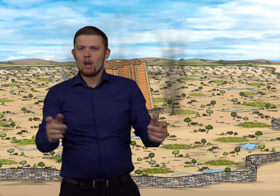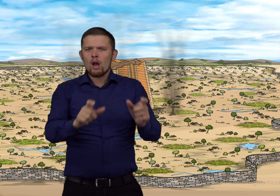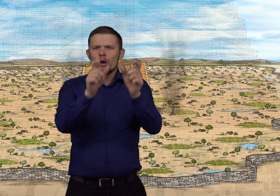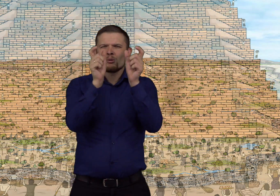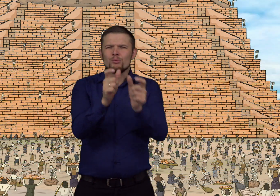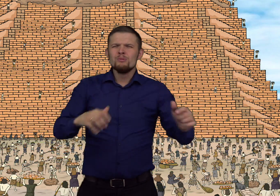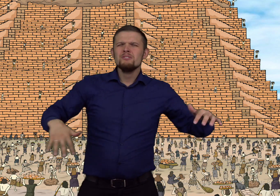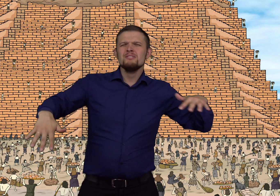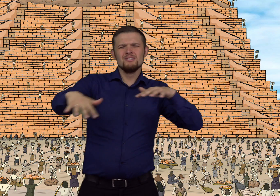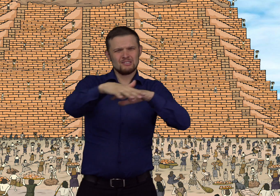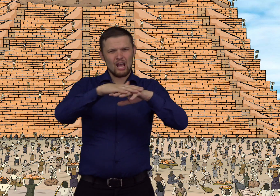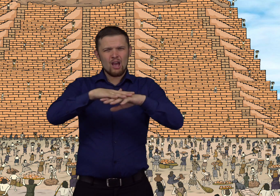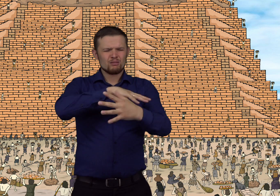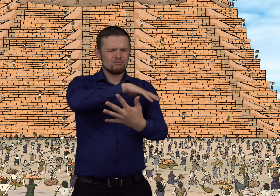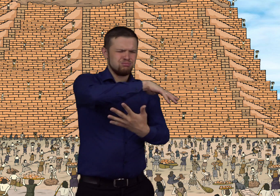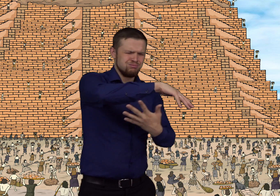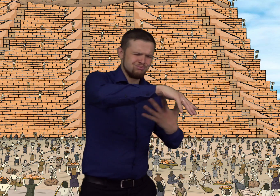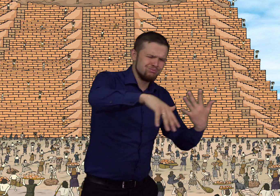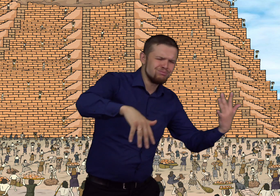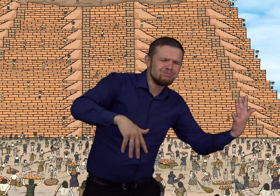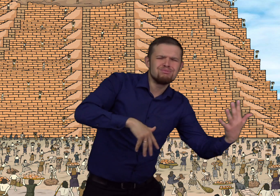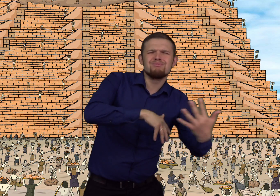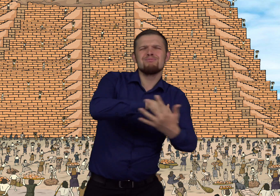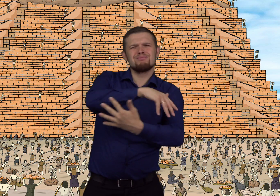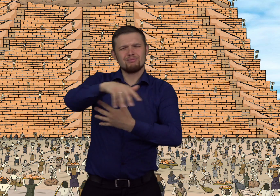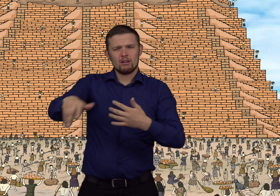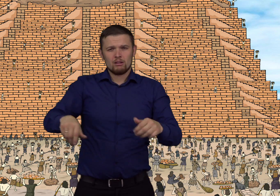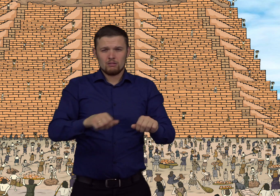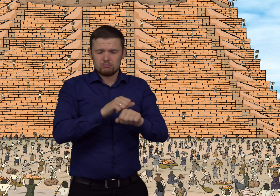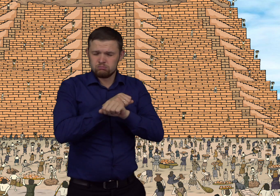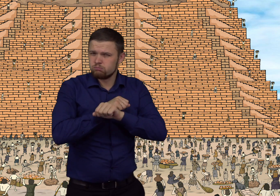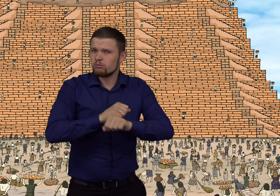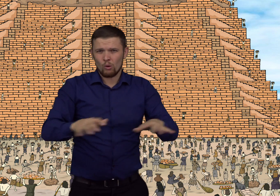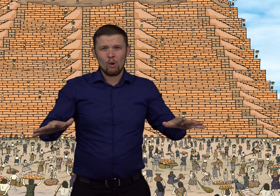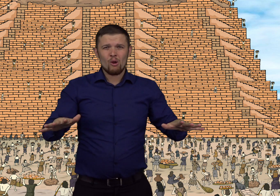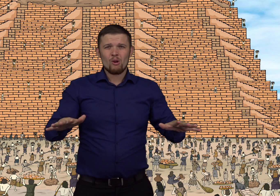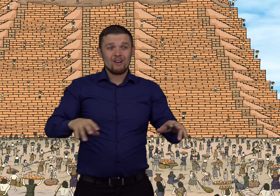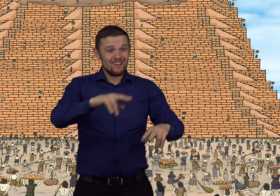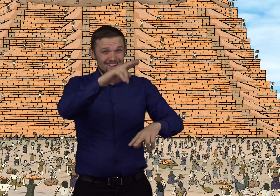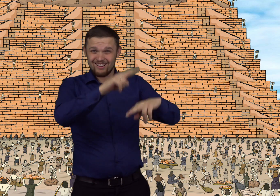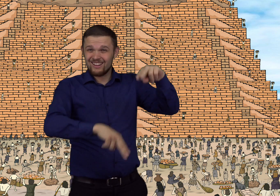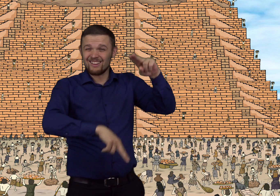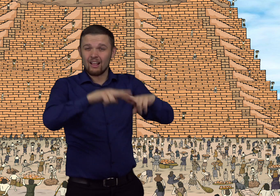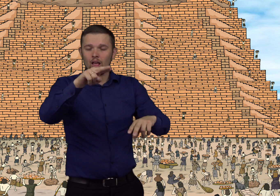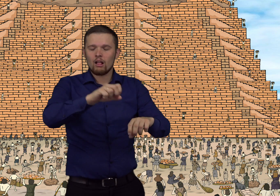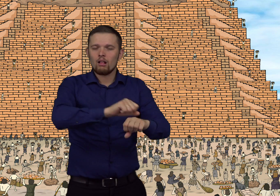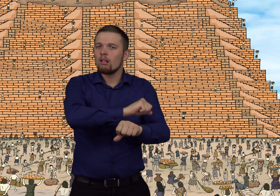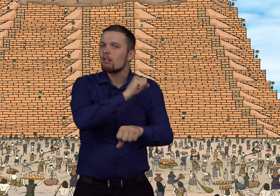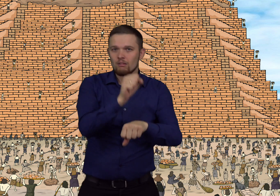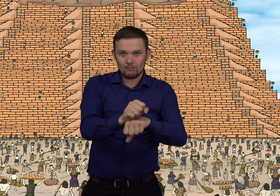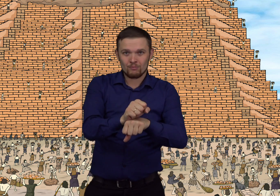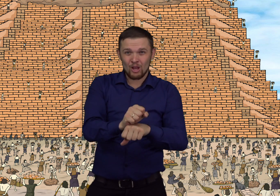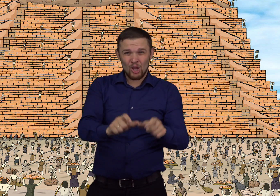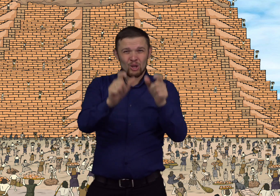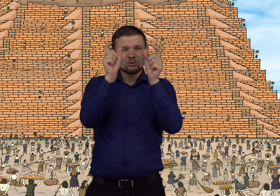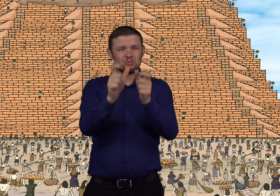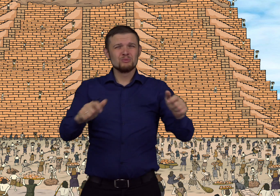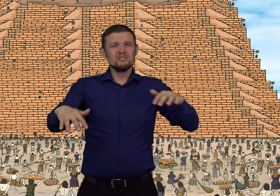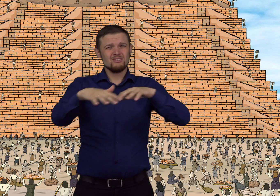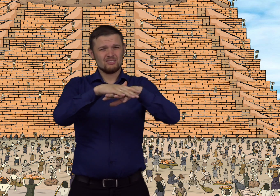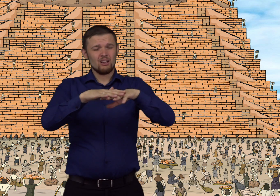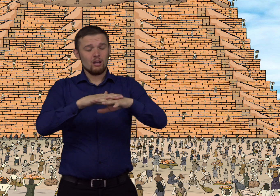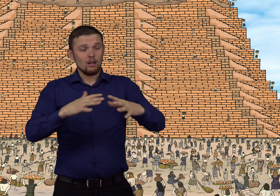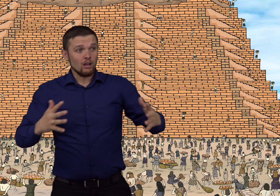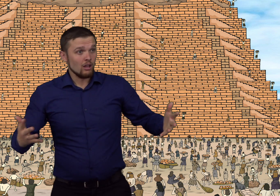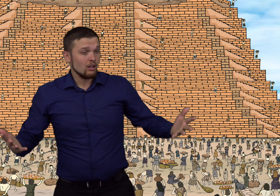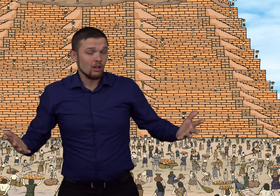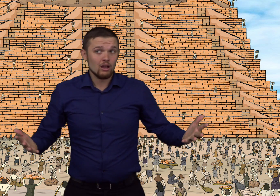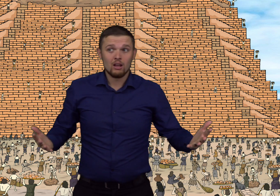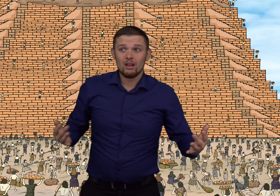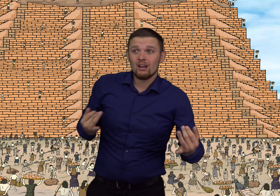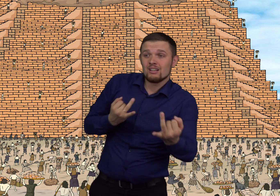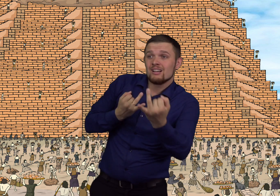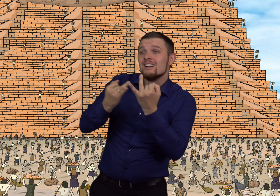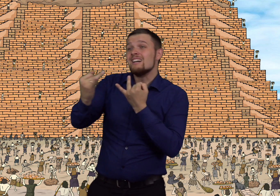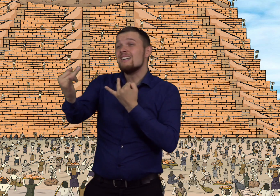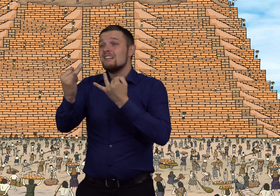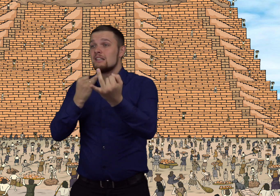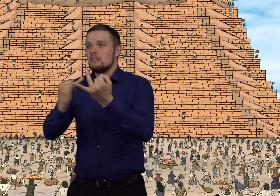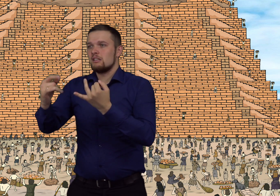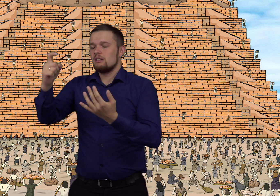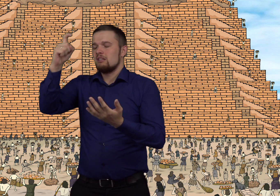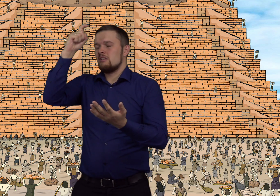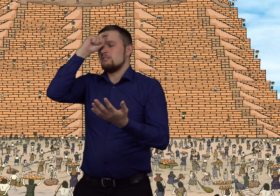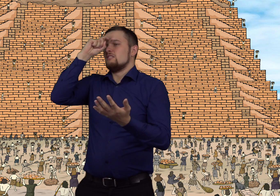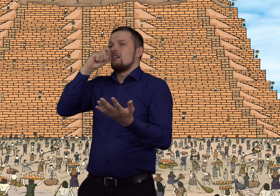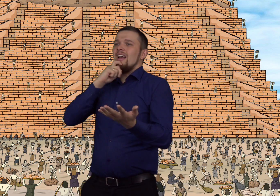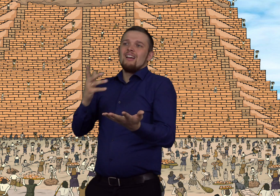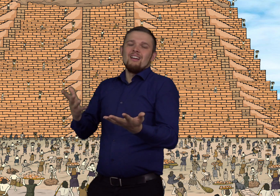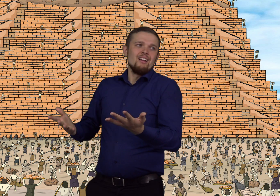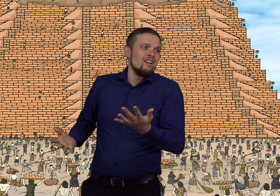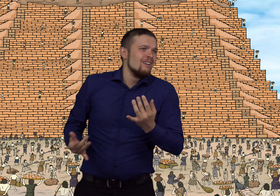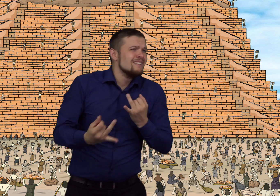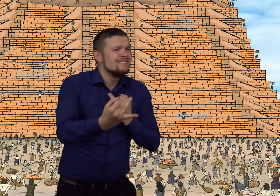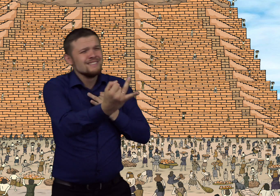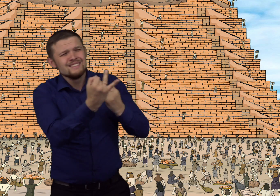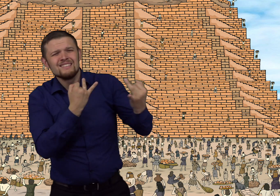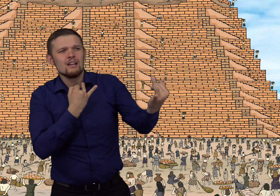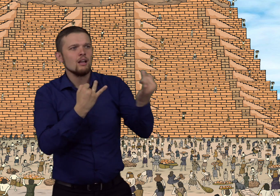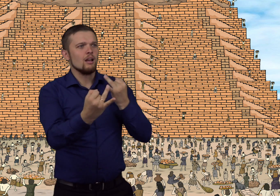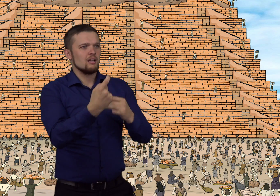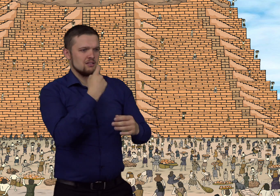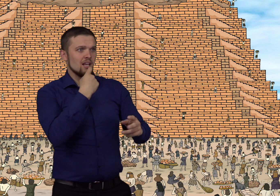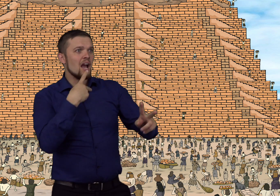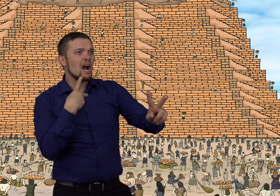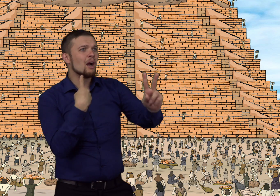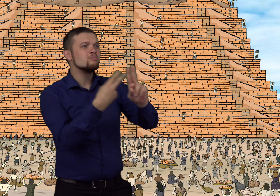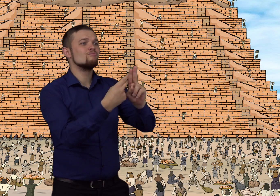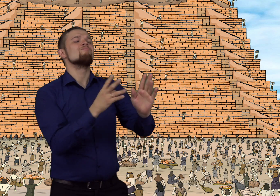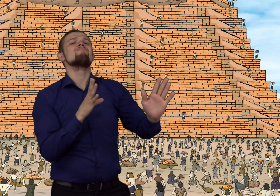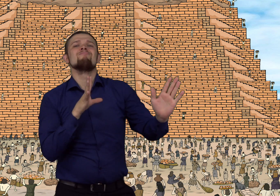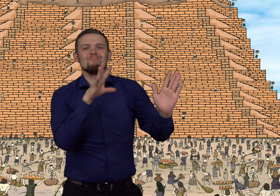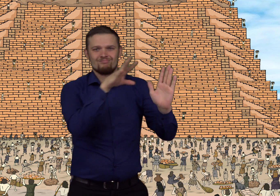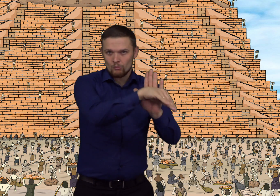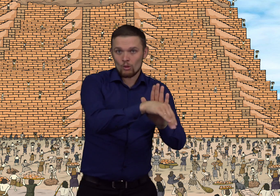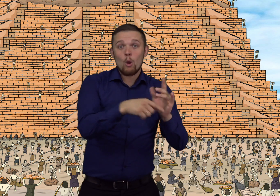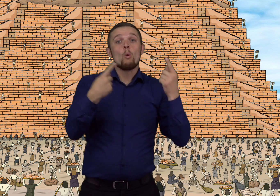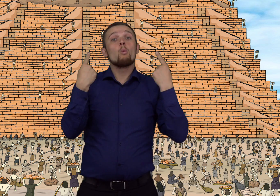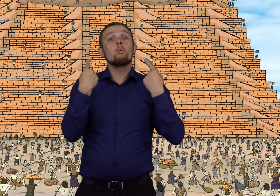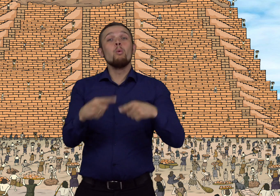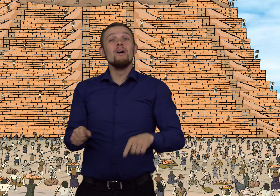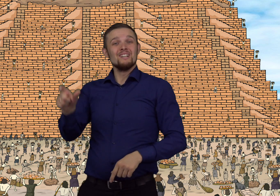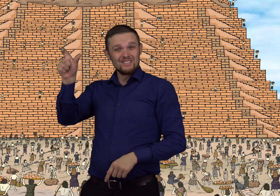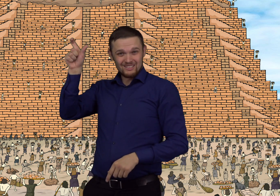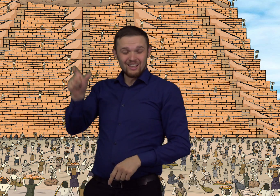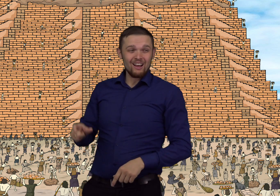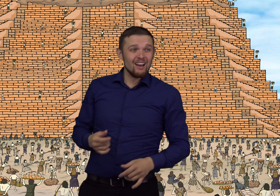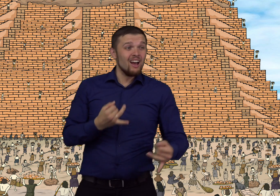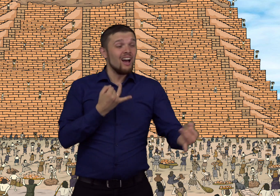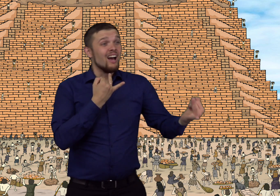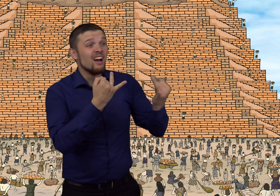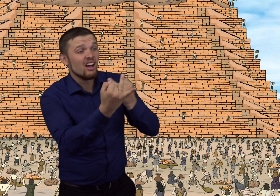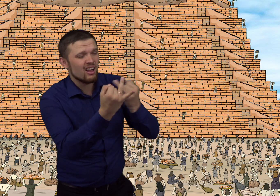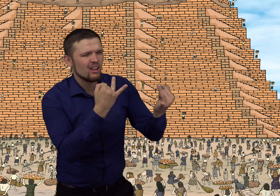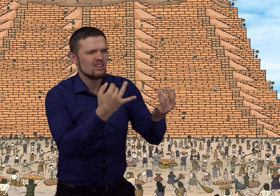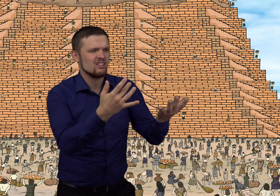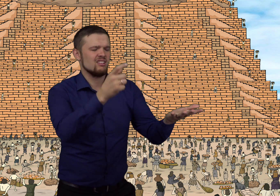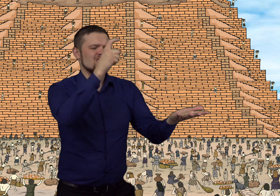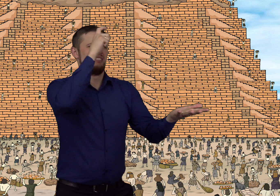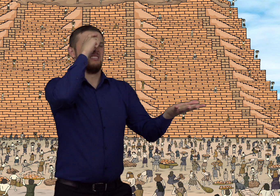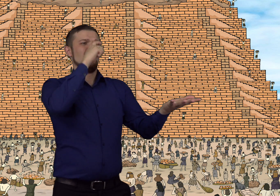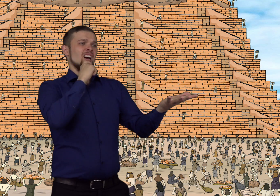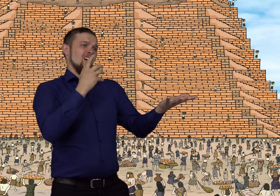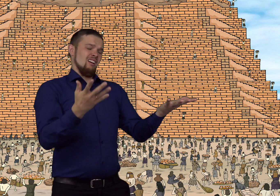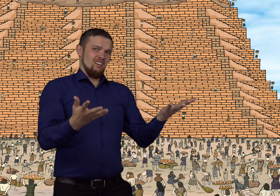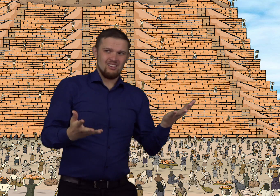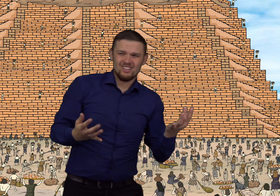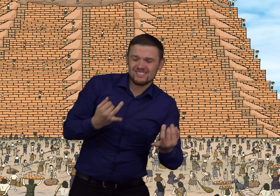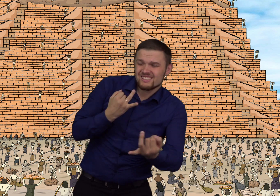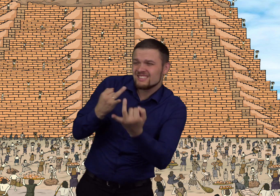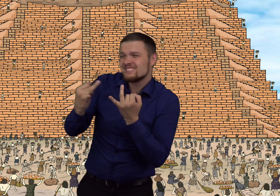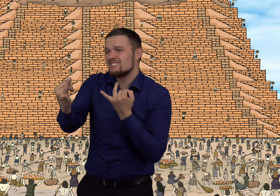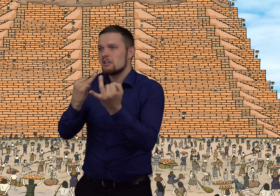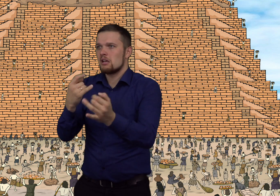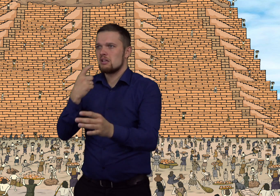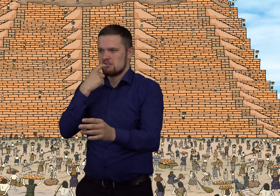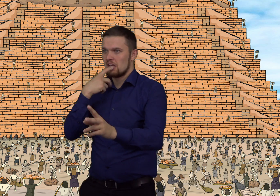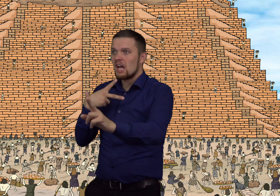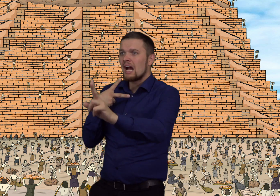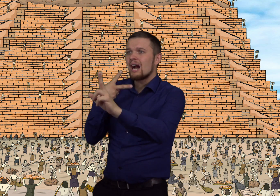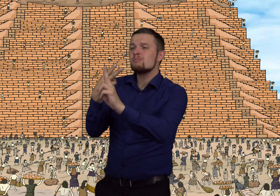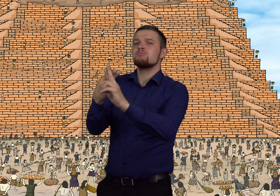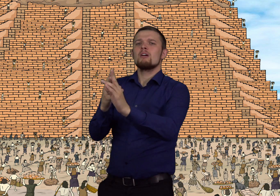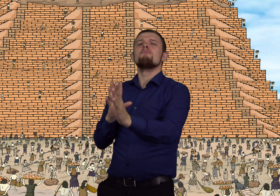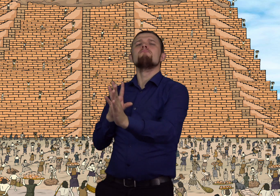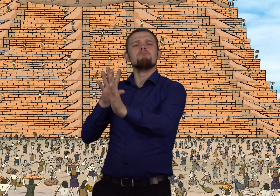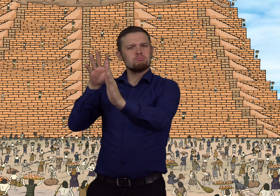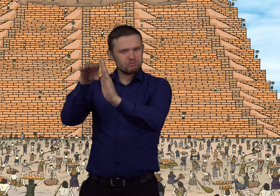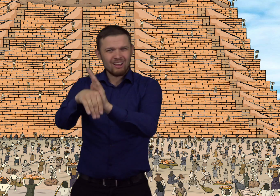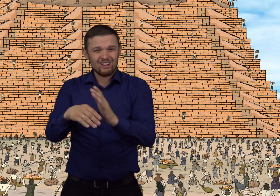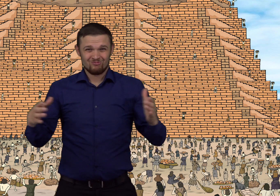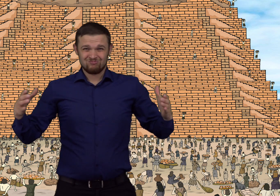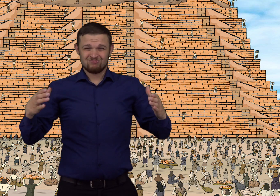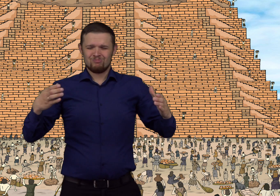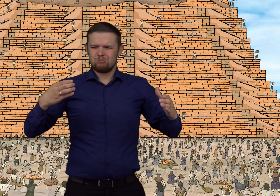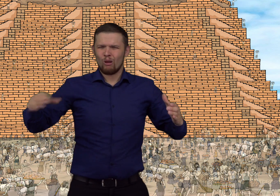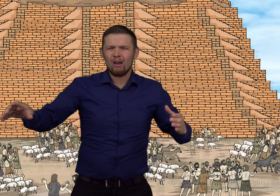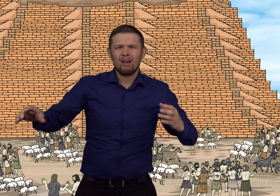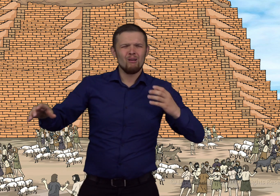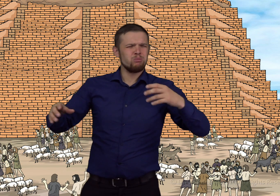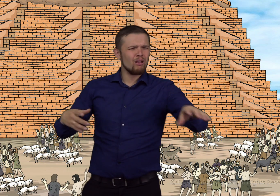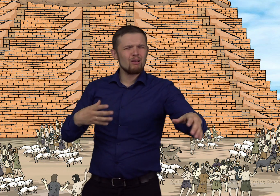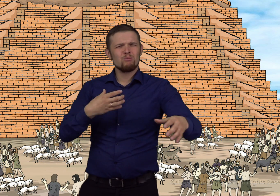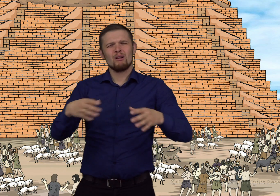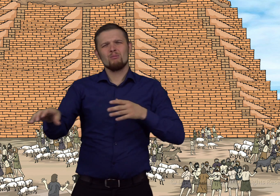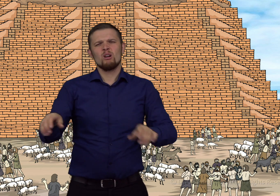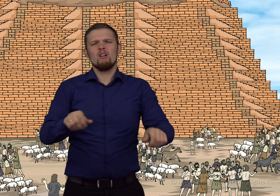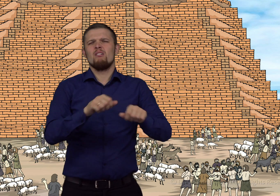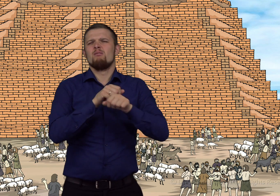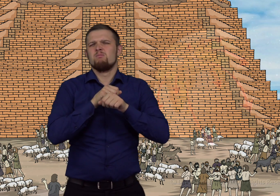Come, let Us go down and confuse their language, so that they will not understand one another’s speech.”